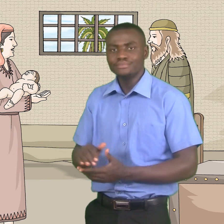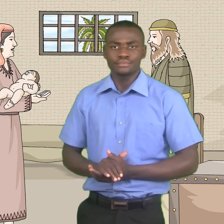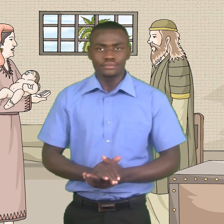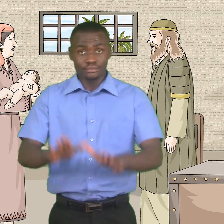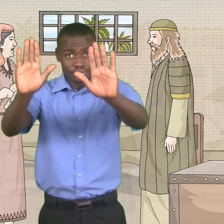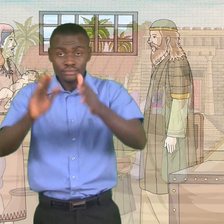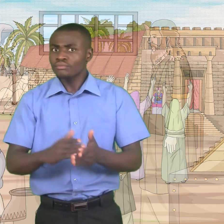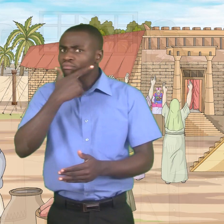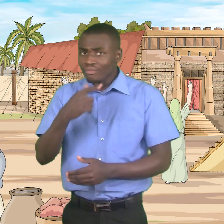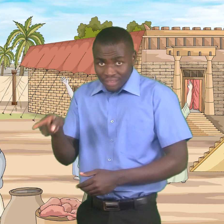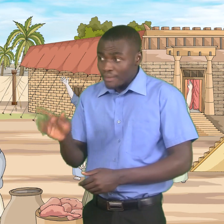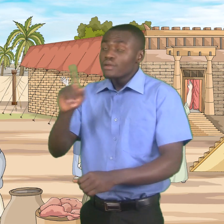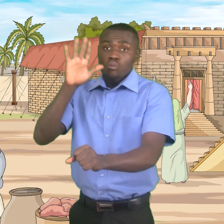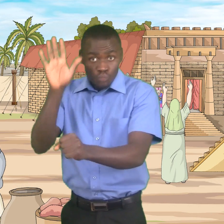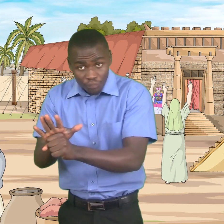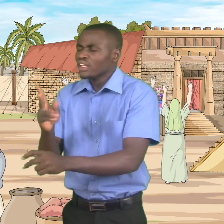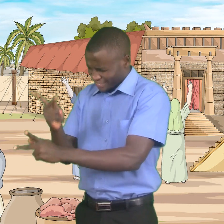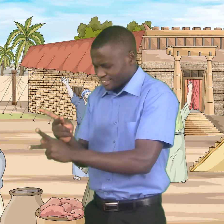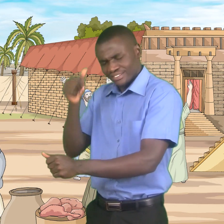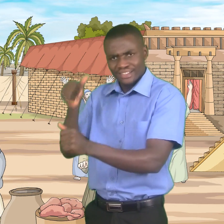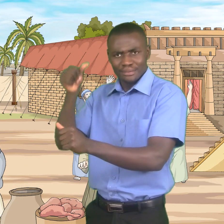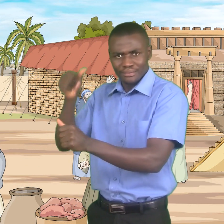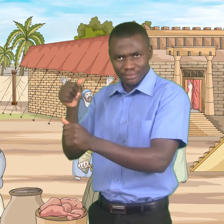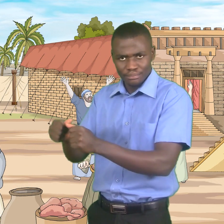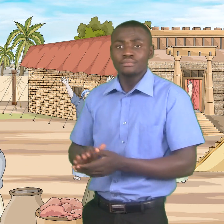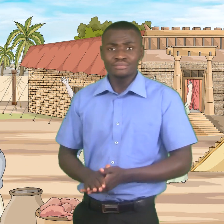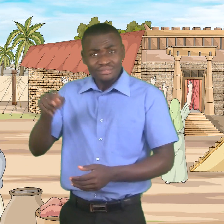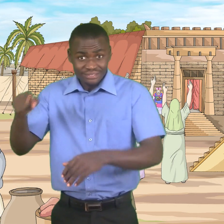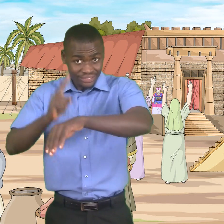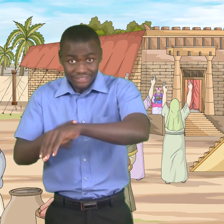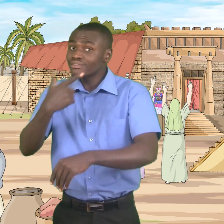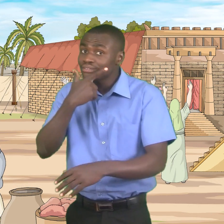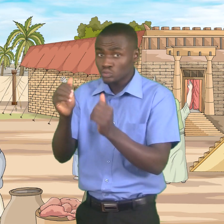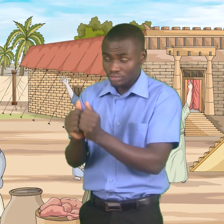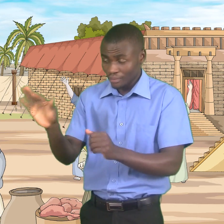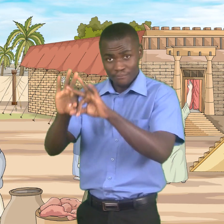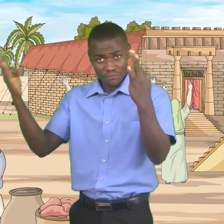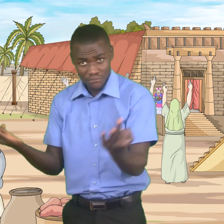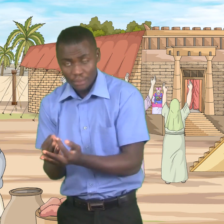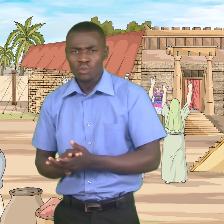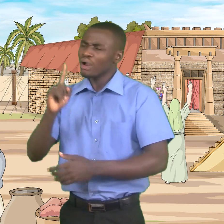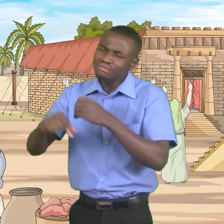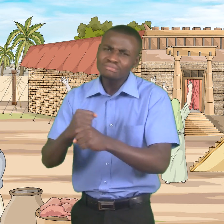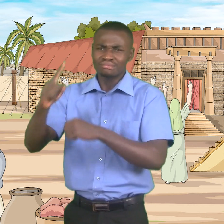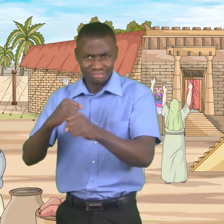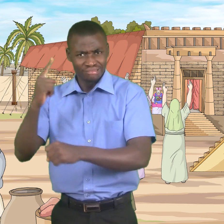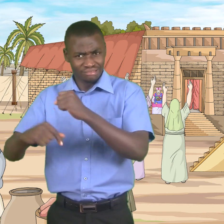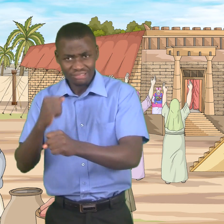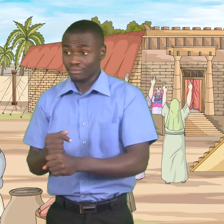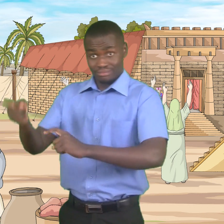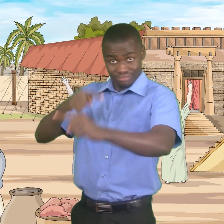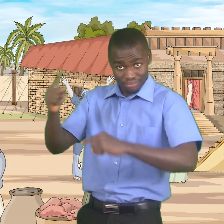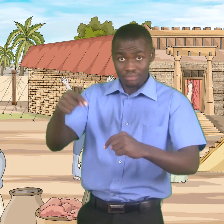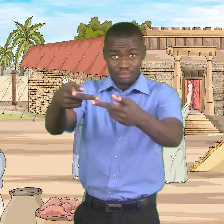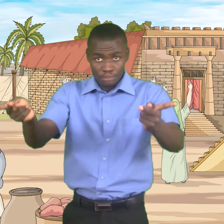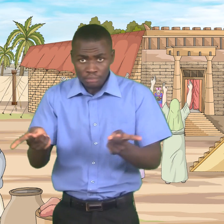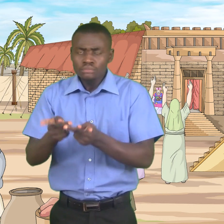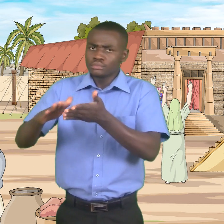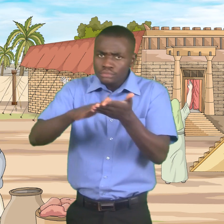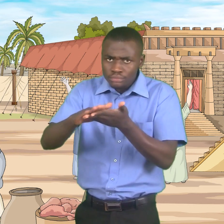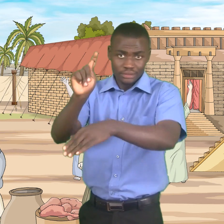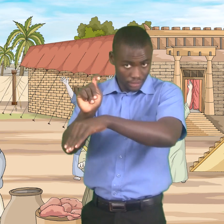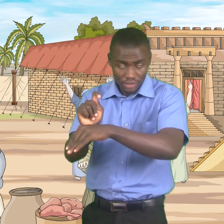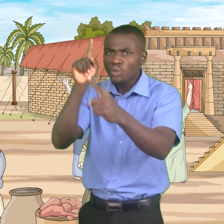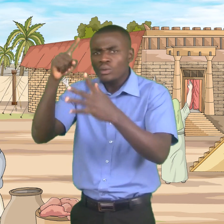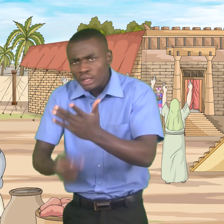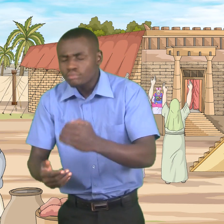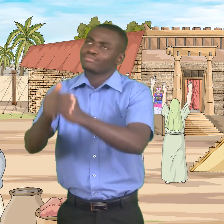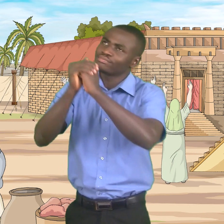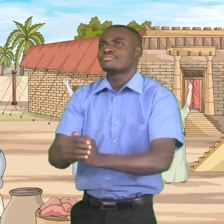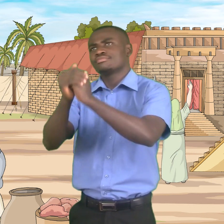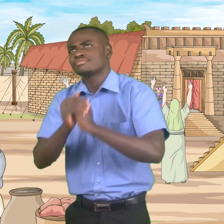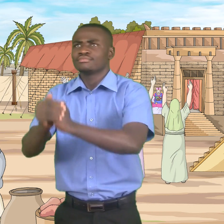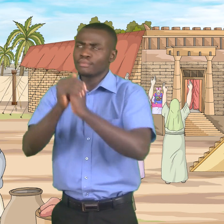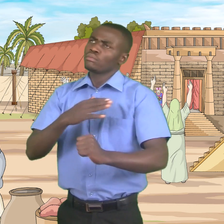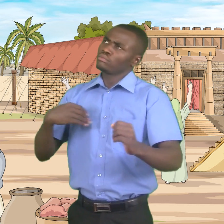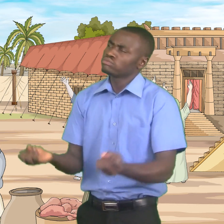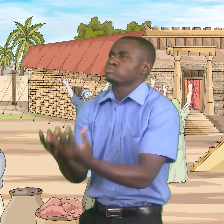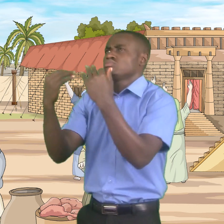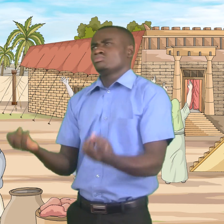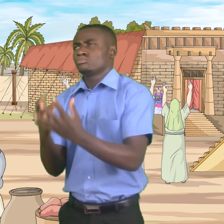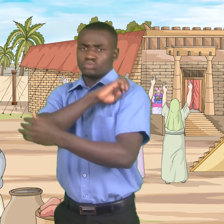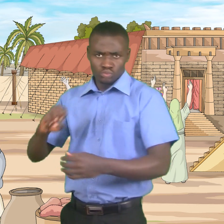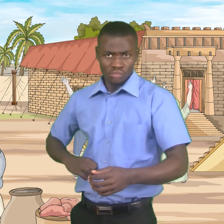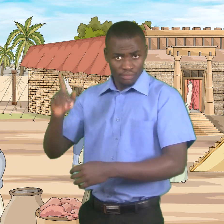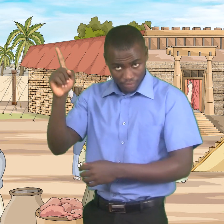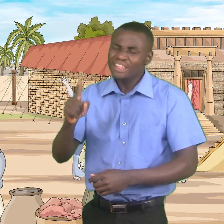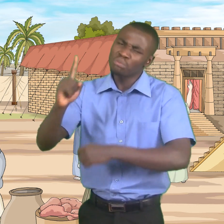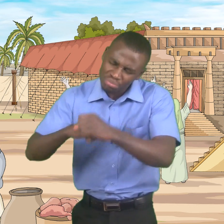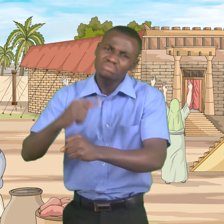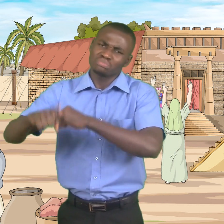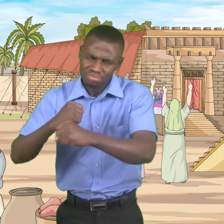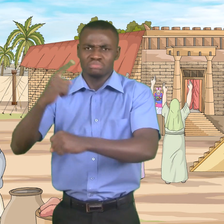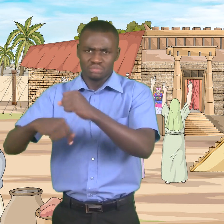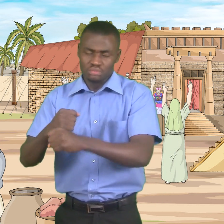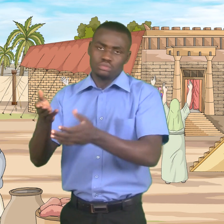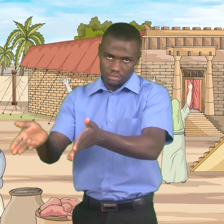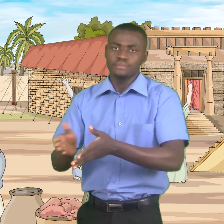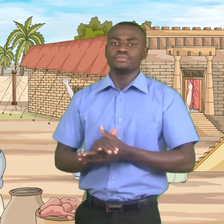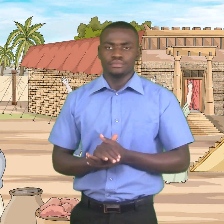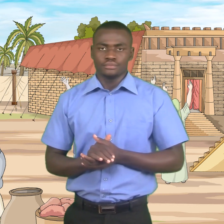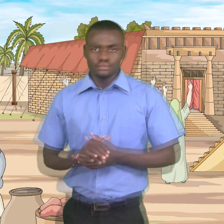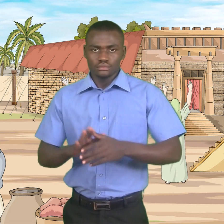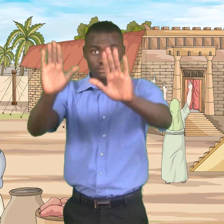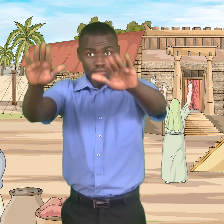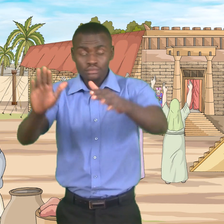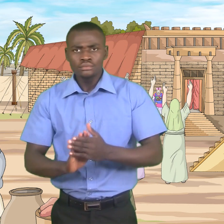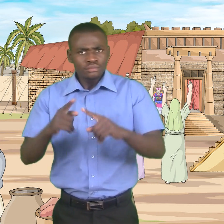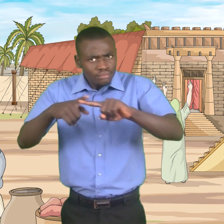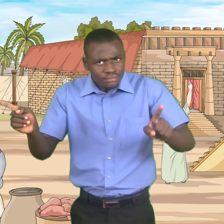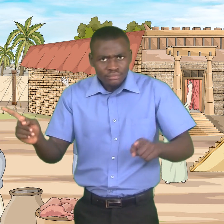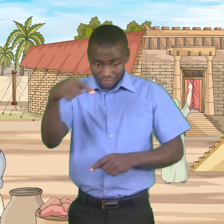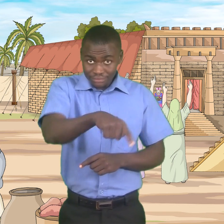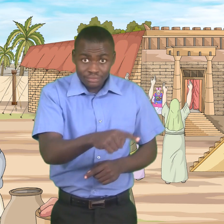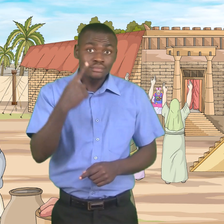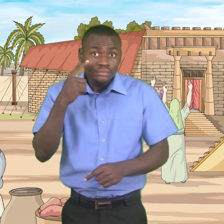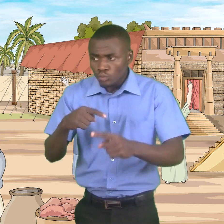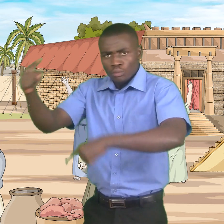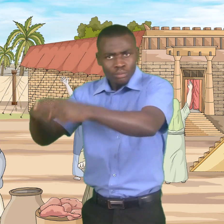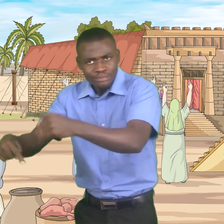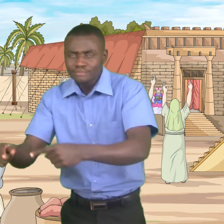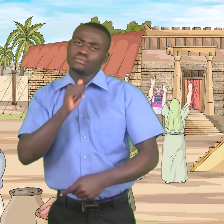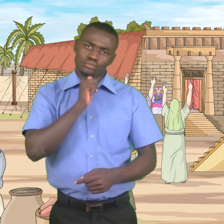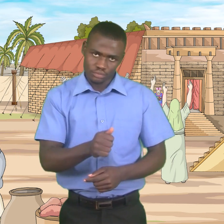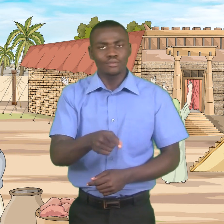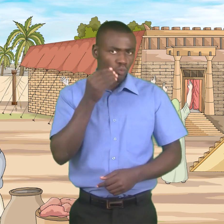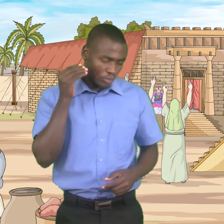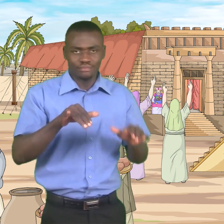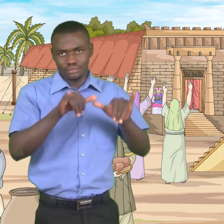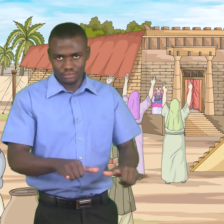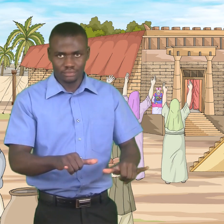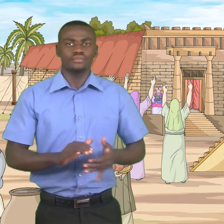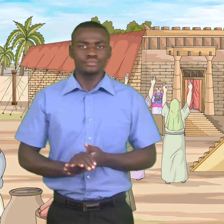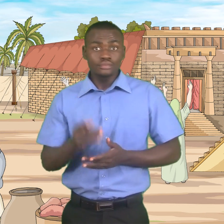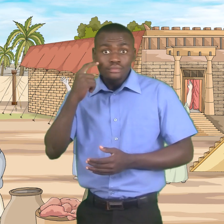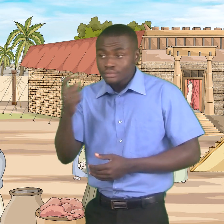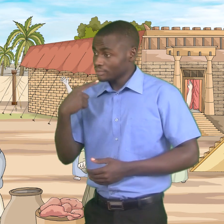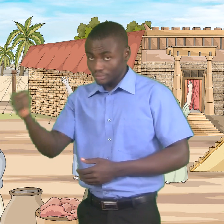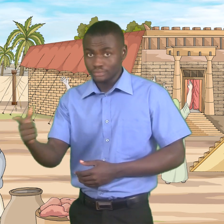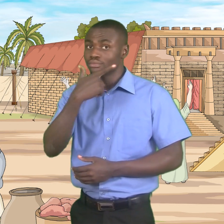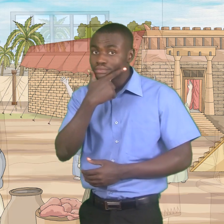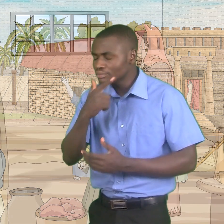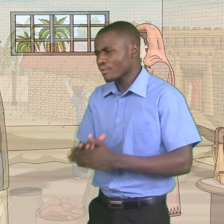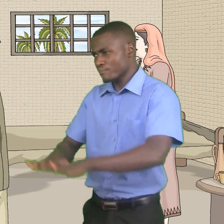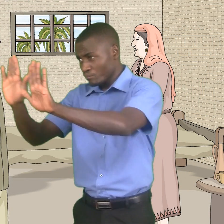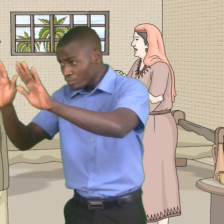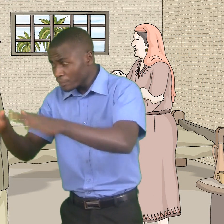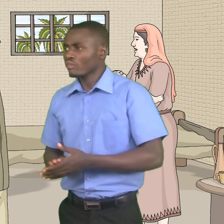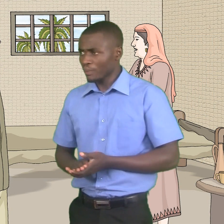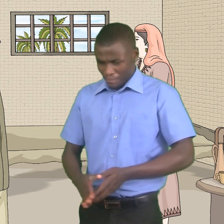Then Elkanah and all his house went up to make the annual sacrifice to the LORD and to fulfill his vow, but Hannah did not go.